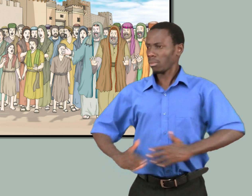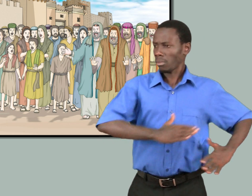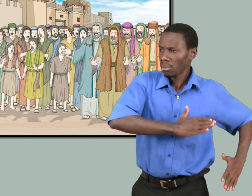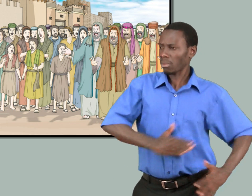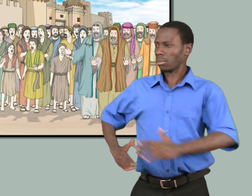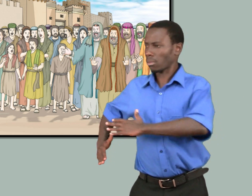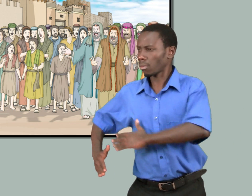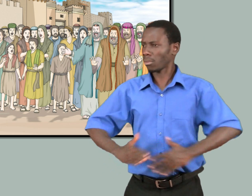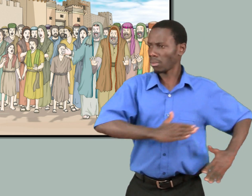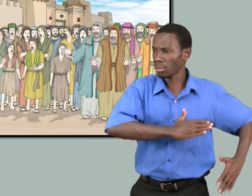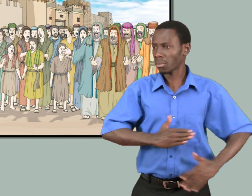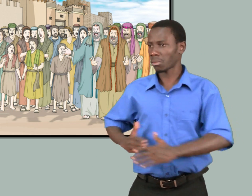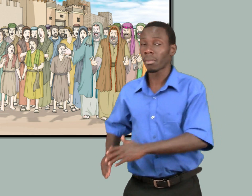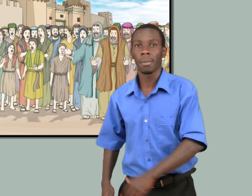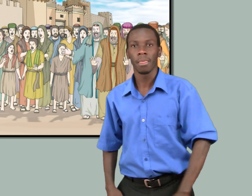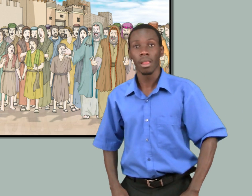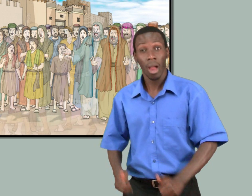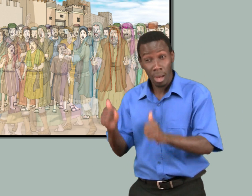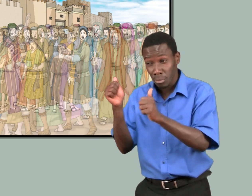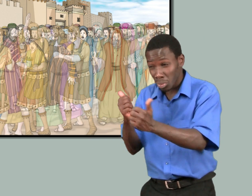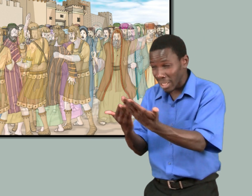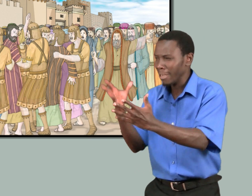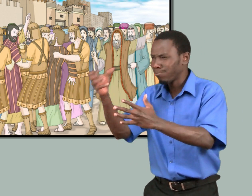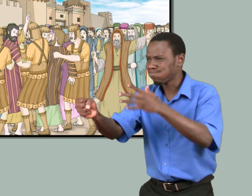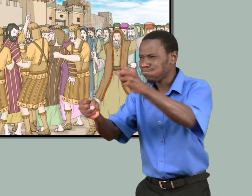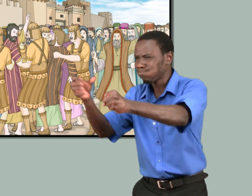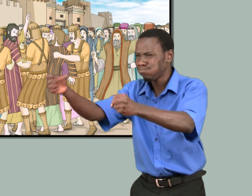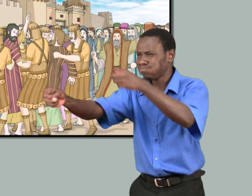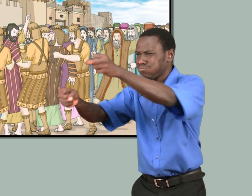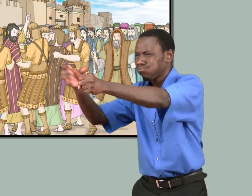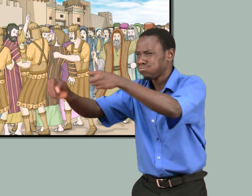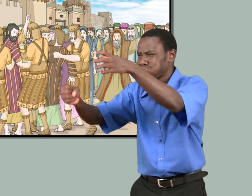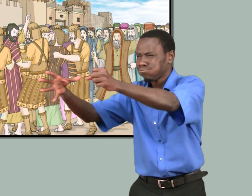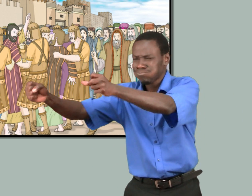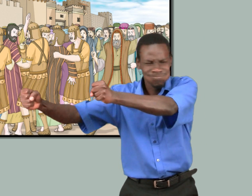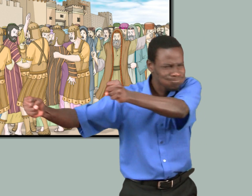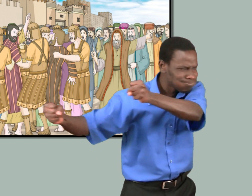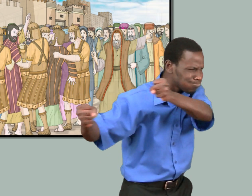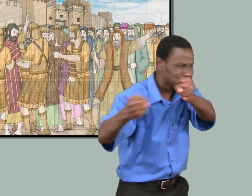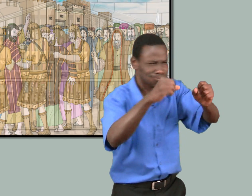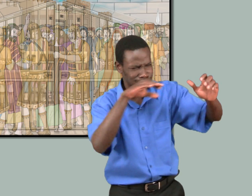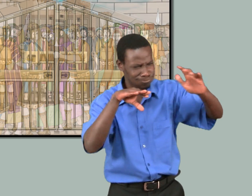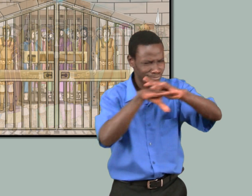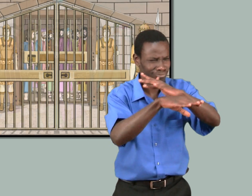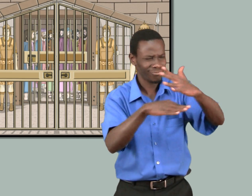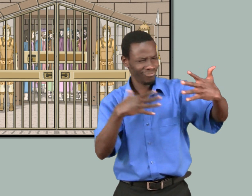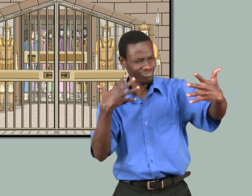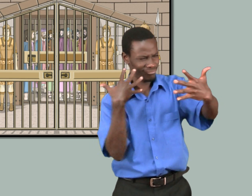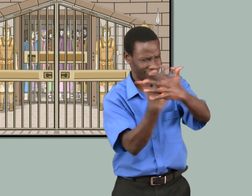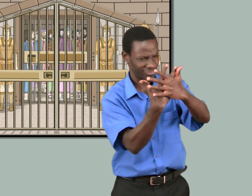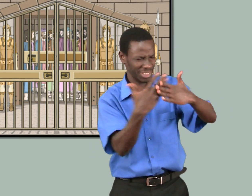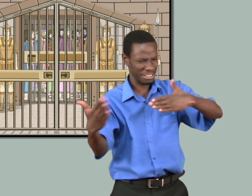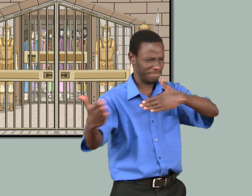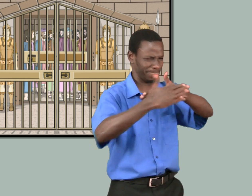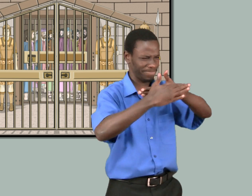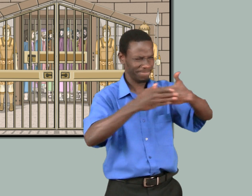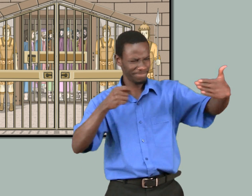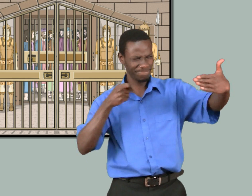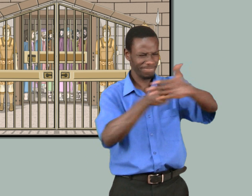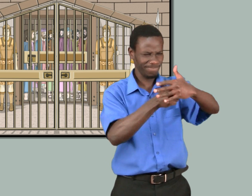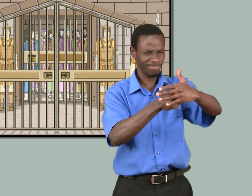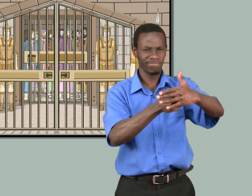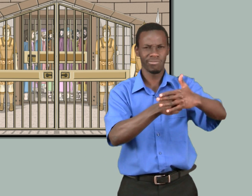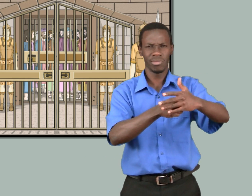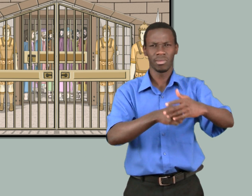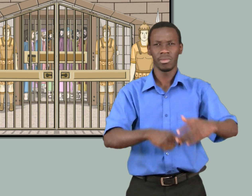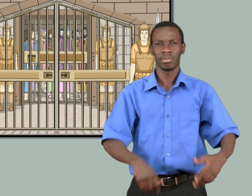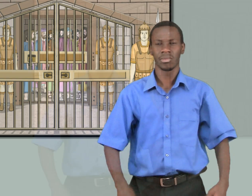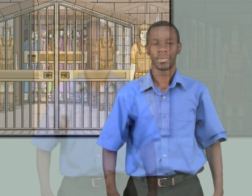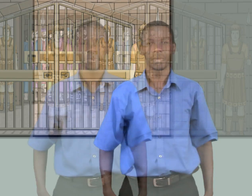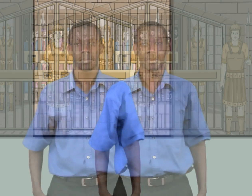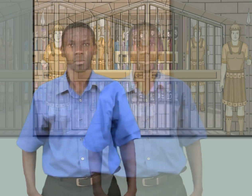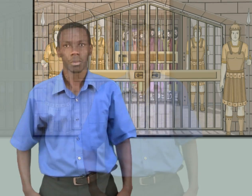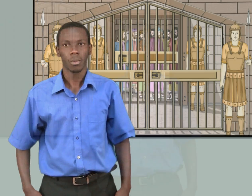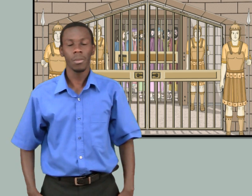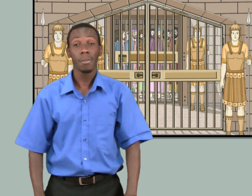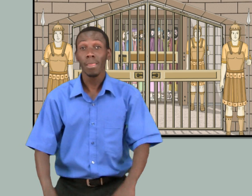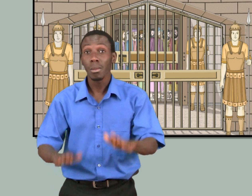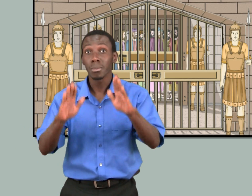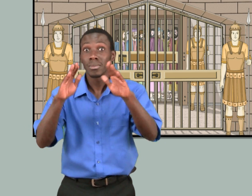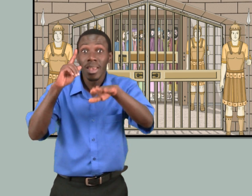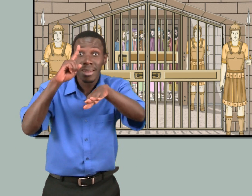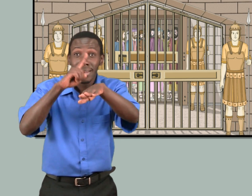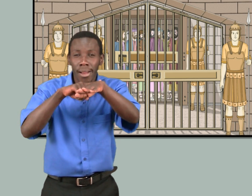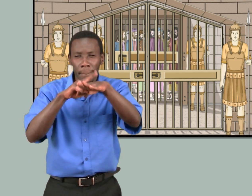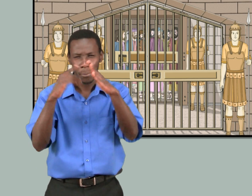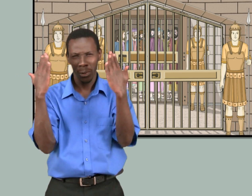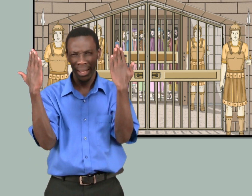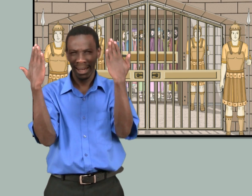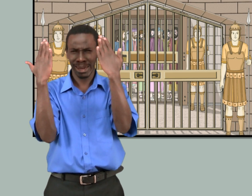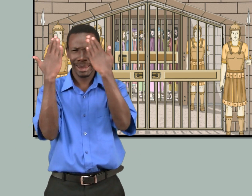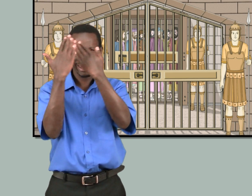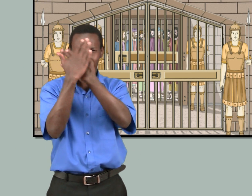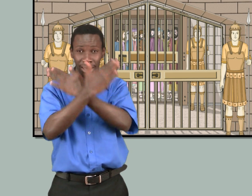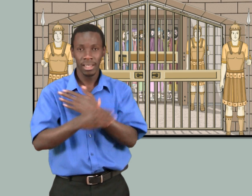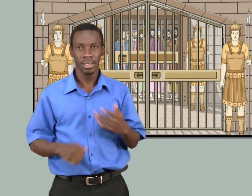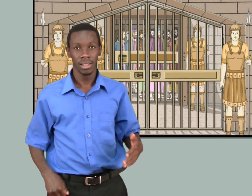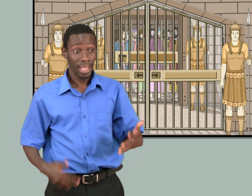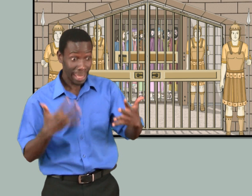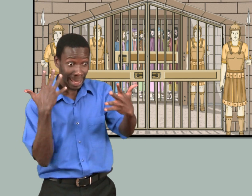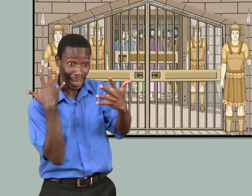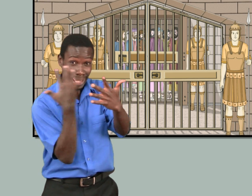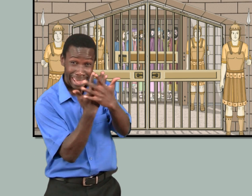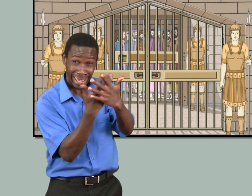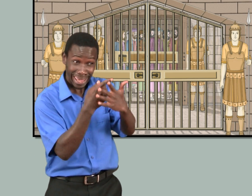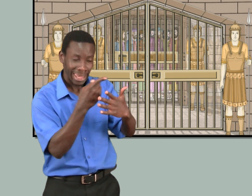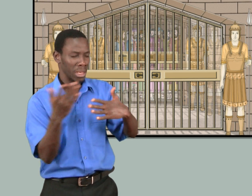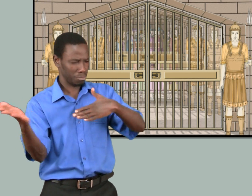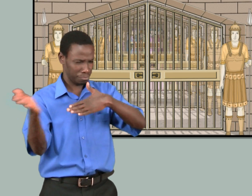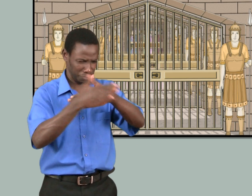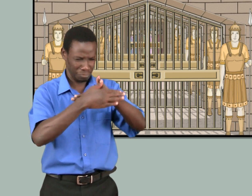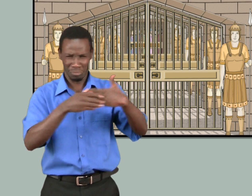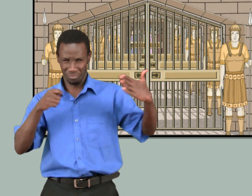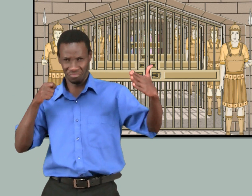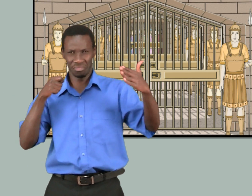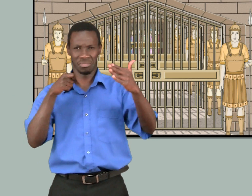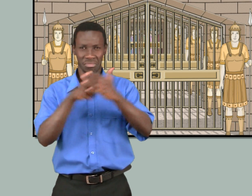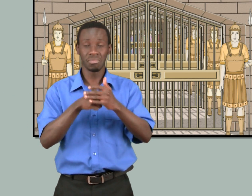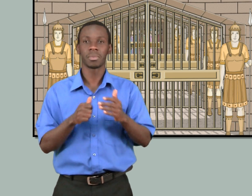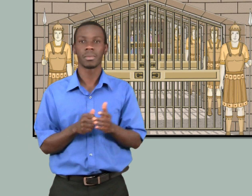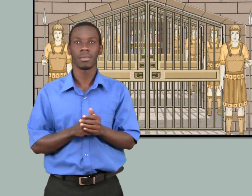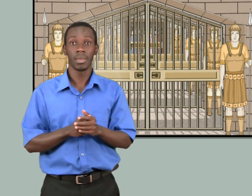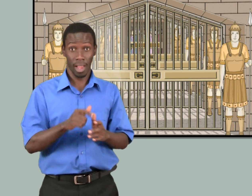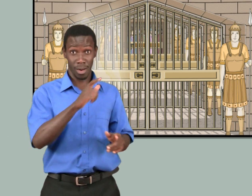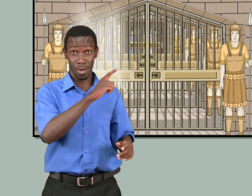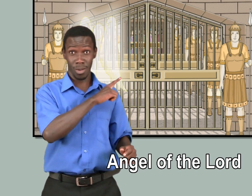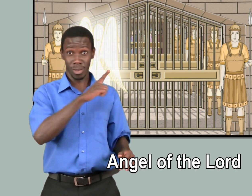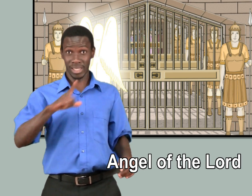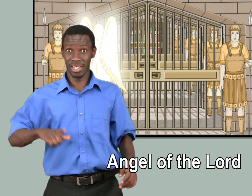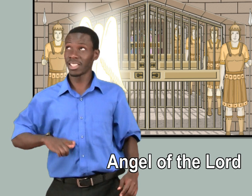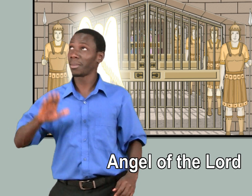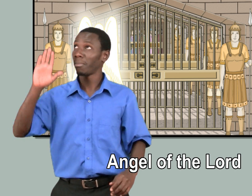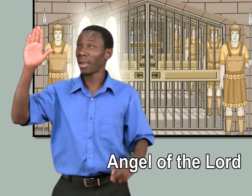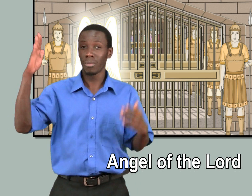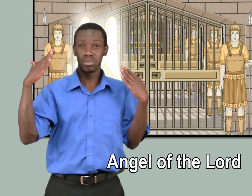They went out and arrested the apostles and put them in the public jail.